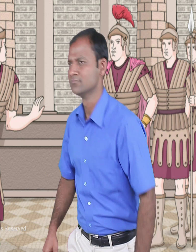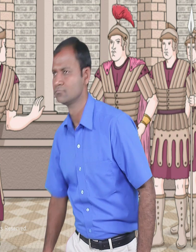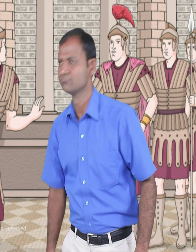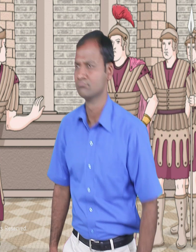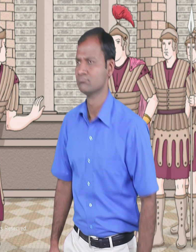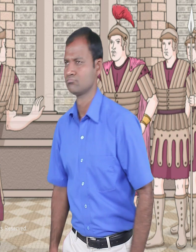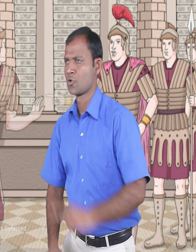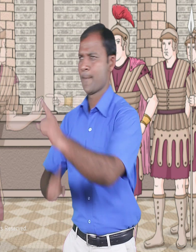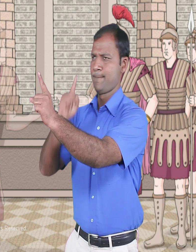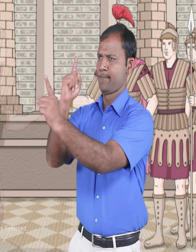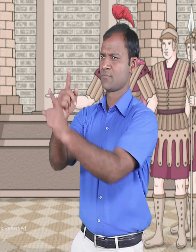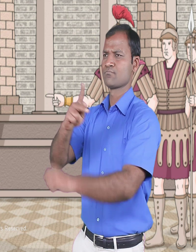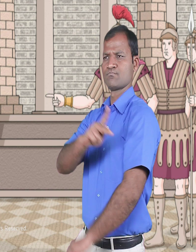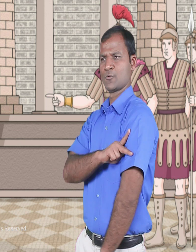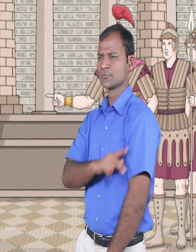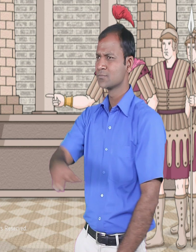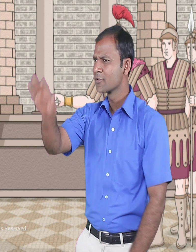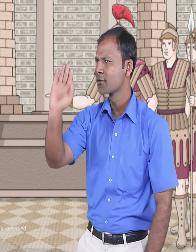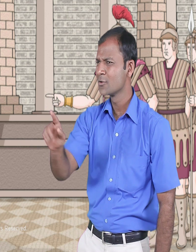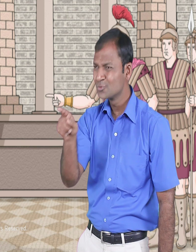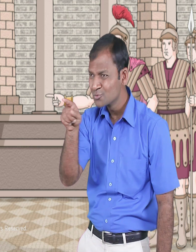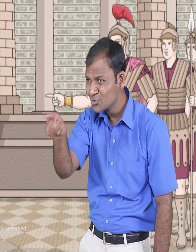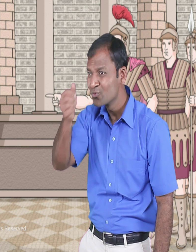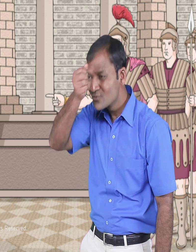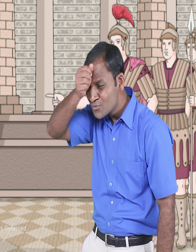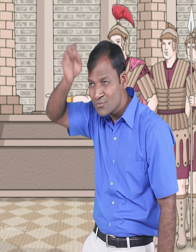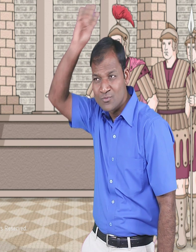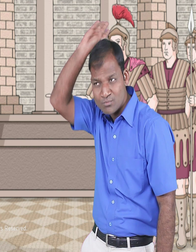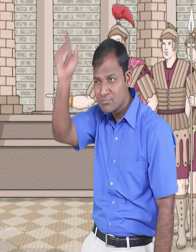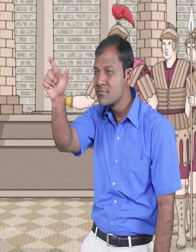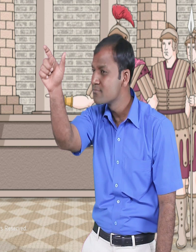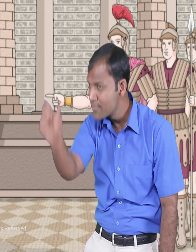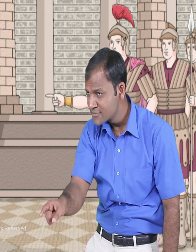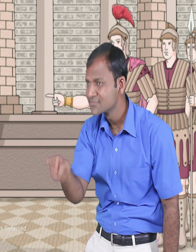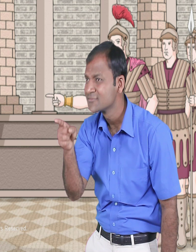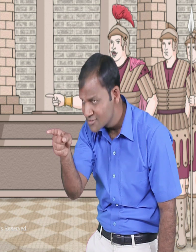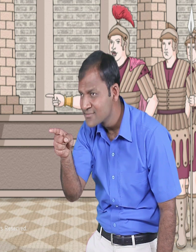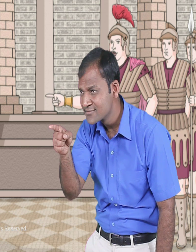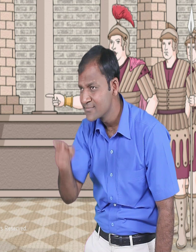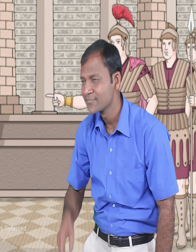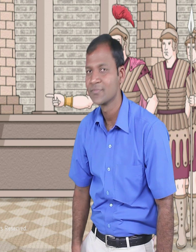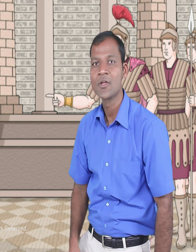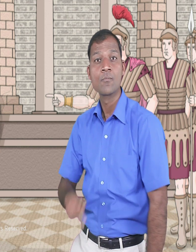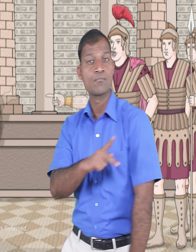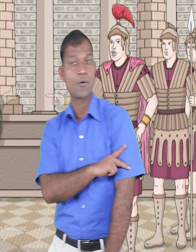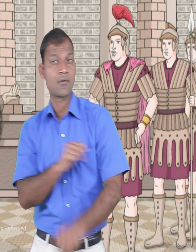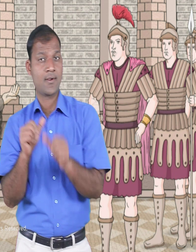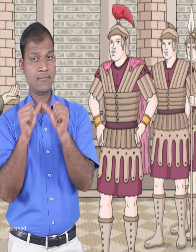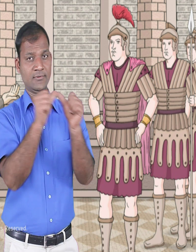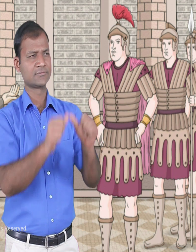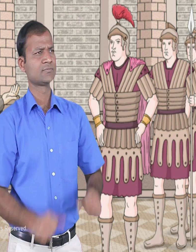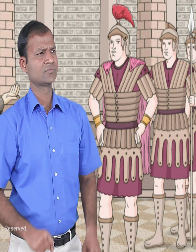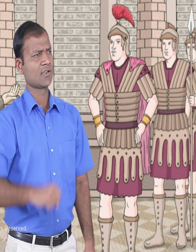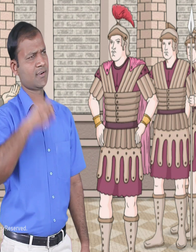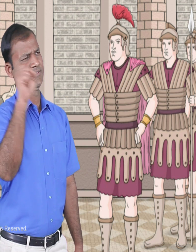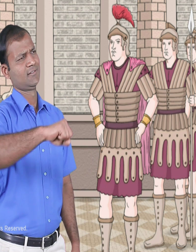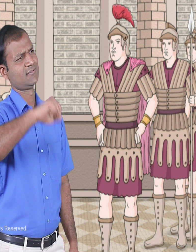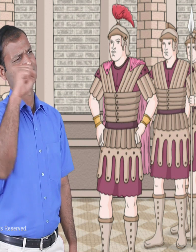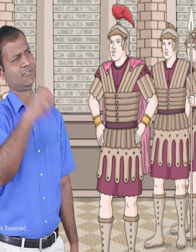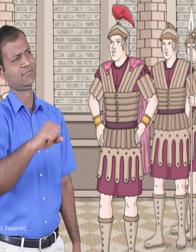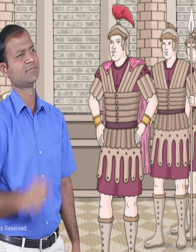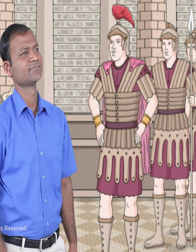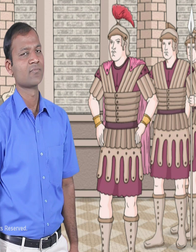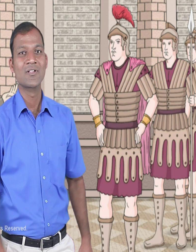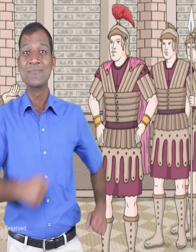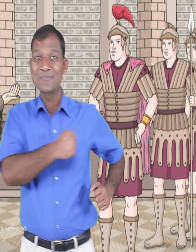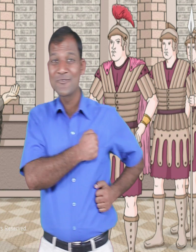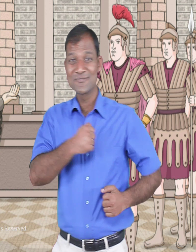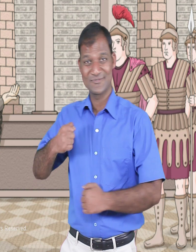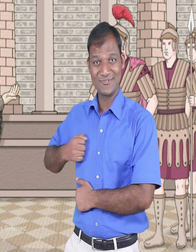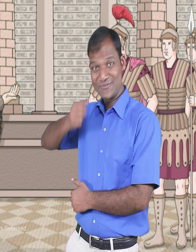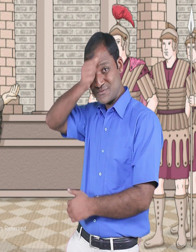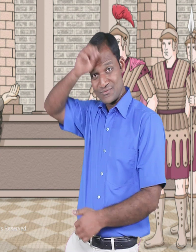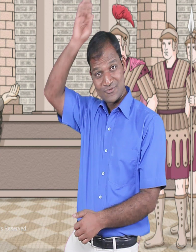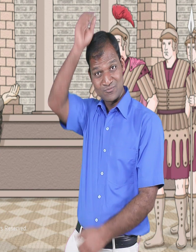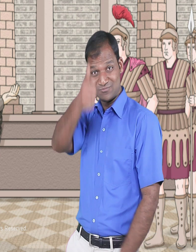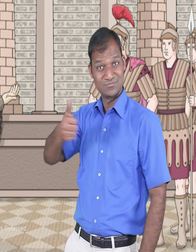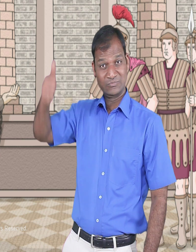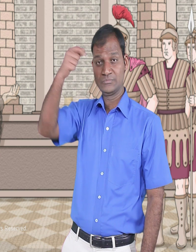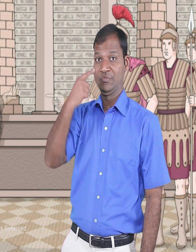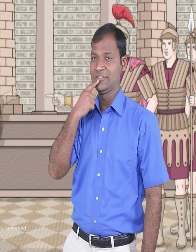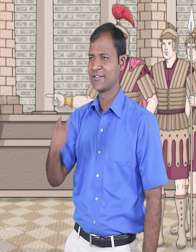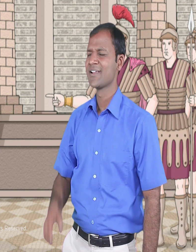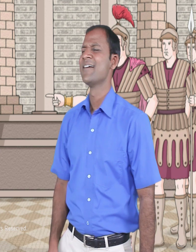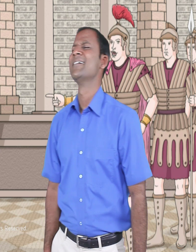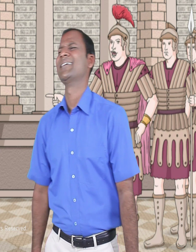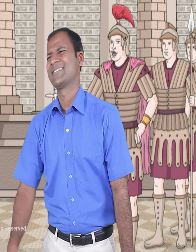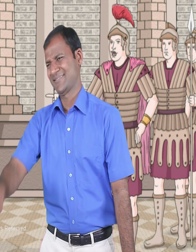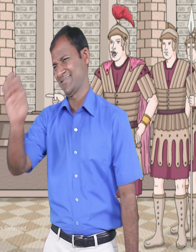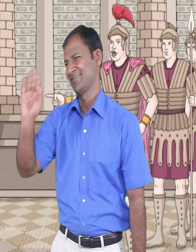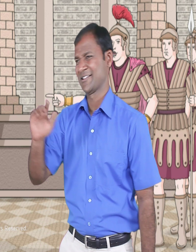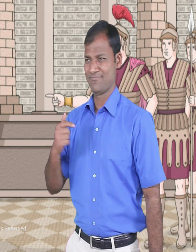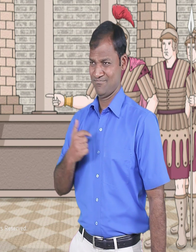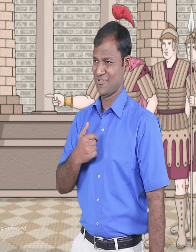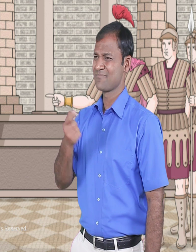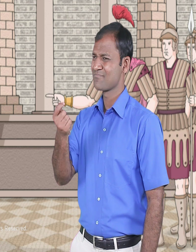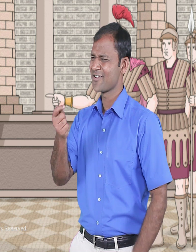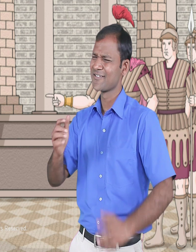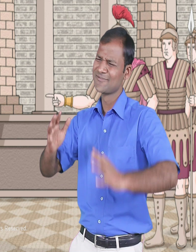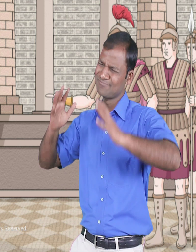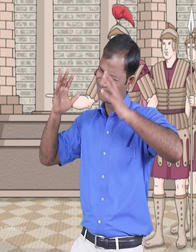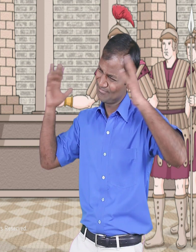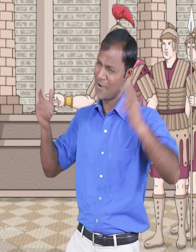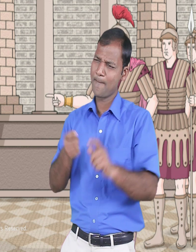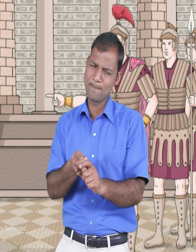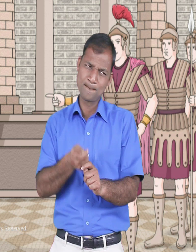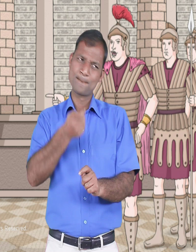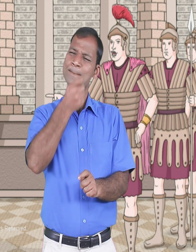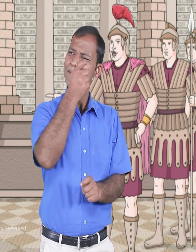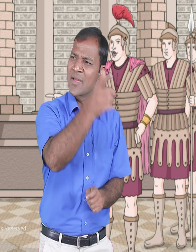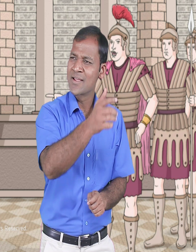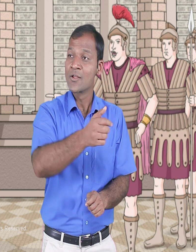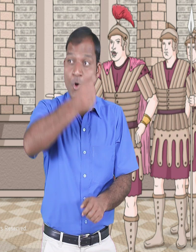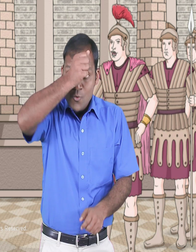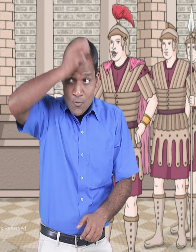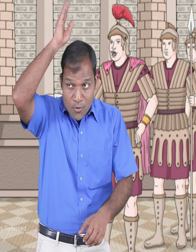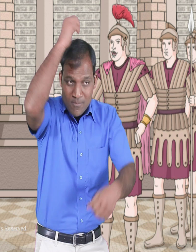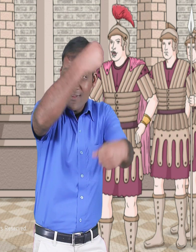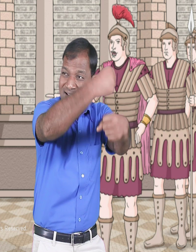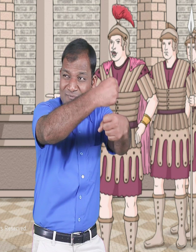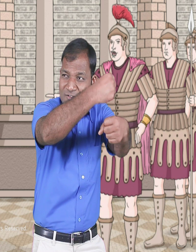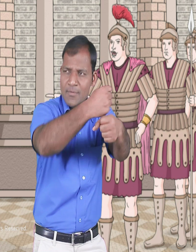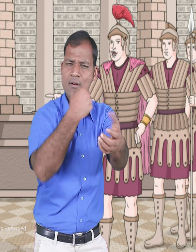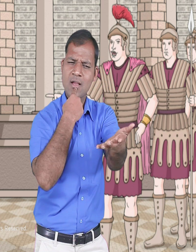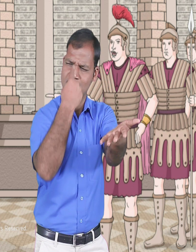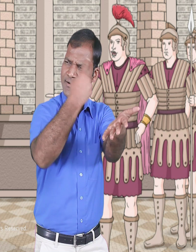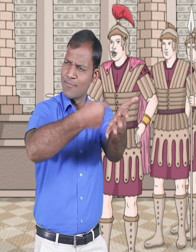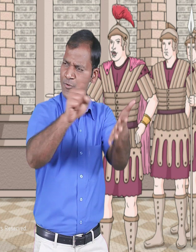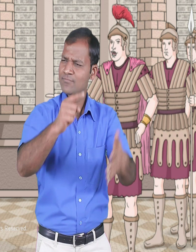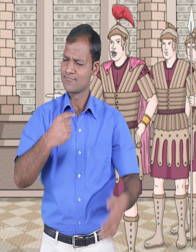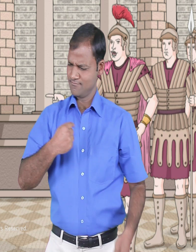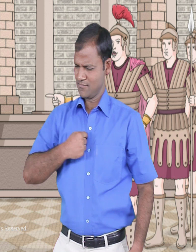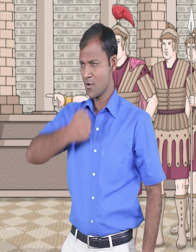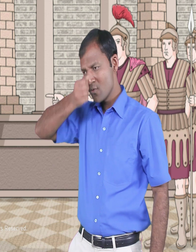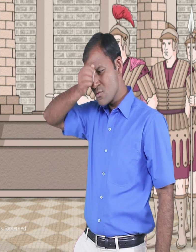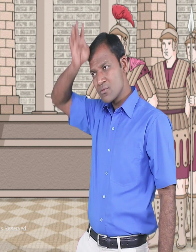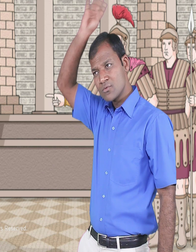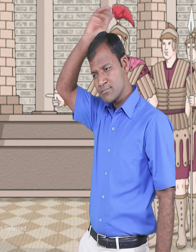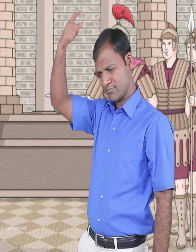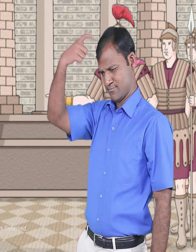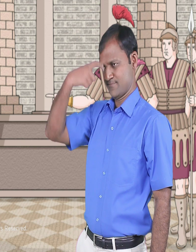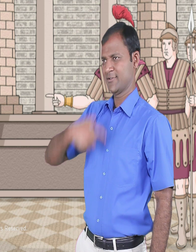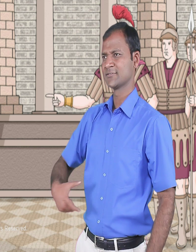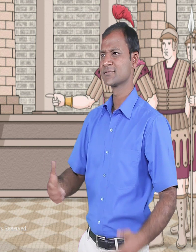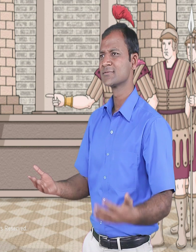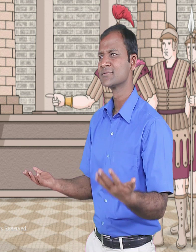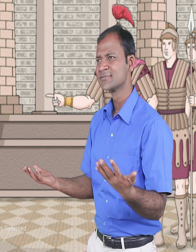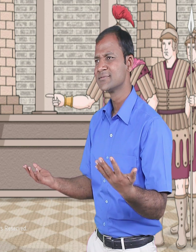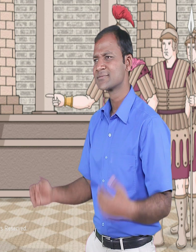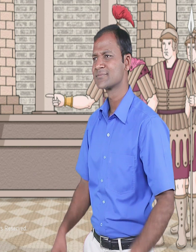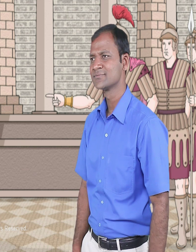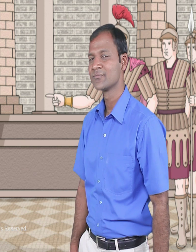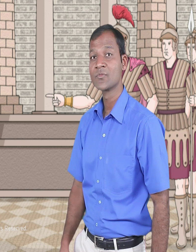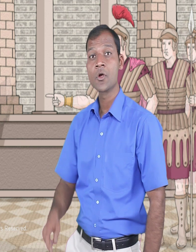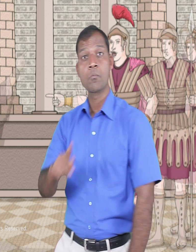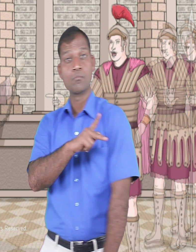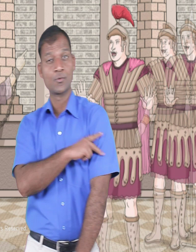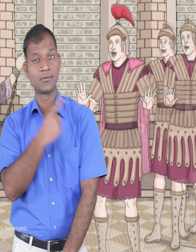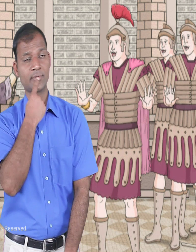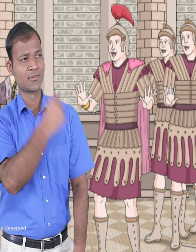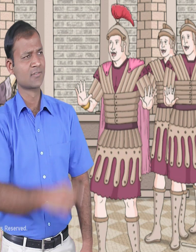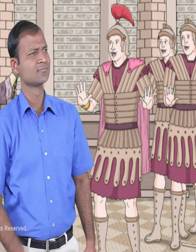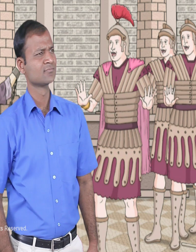The commander went to Paul and asked, “Tell me, are you a Roman citizen?” “Yes,” he answered. “I paid a high price for my citizenship,” said the commander. “But I was born a citizen,” Paul replied.